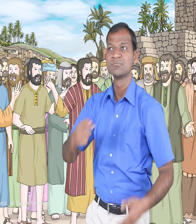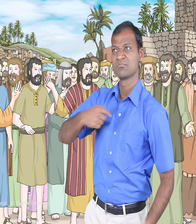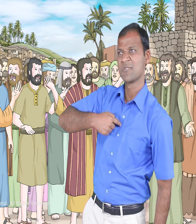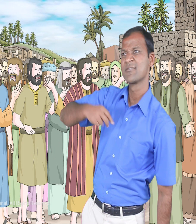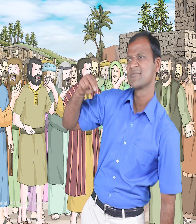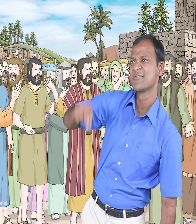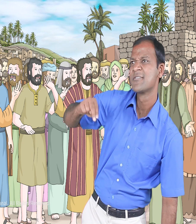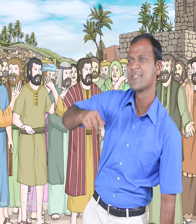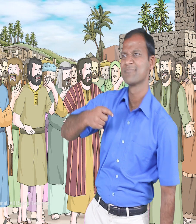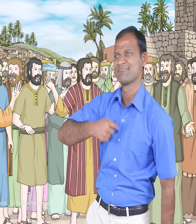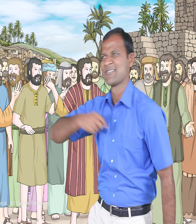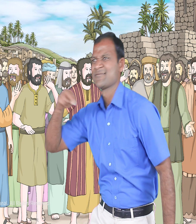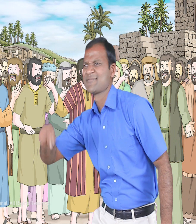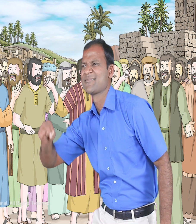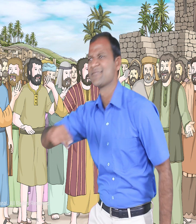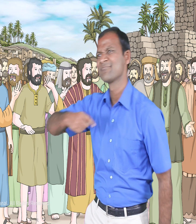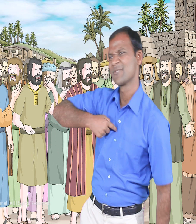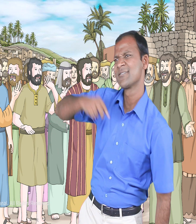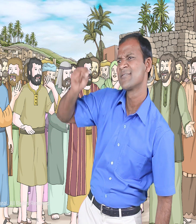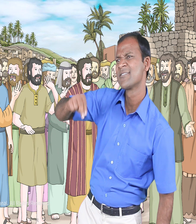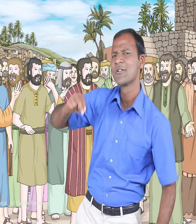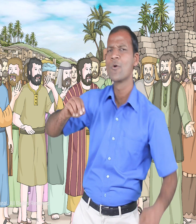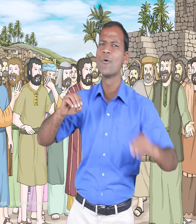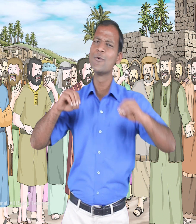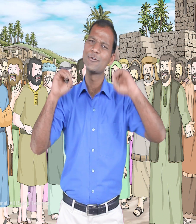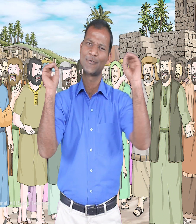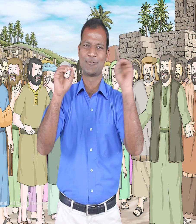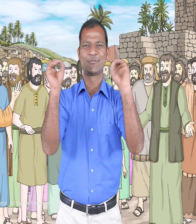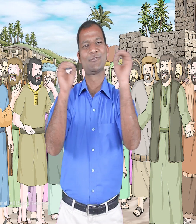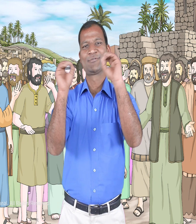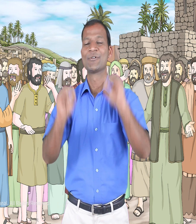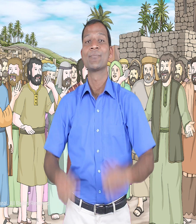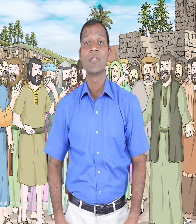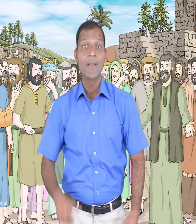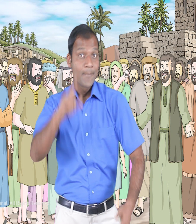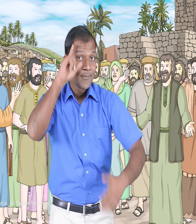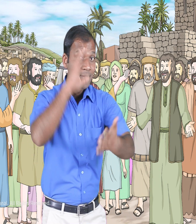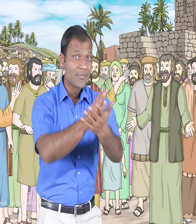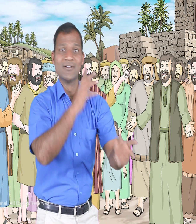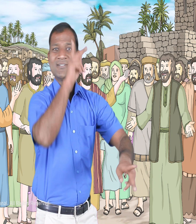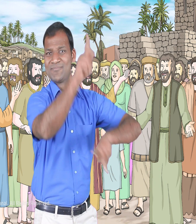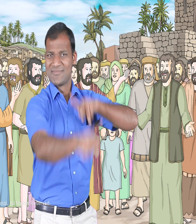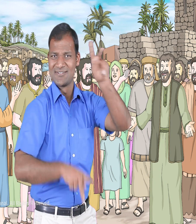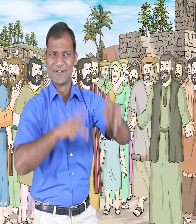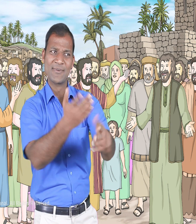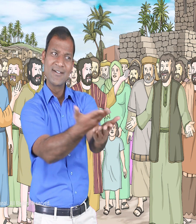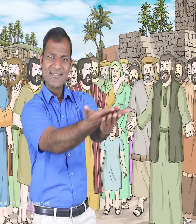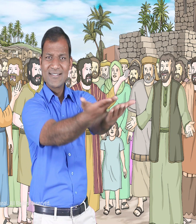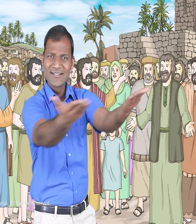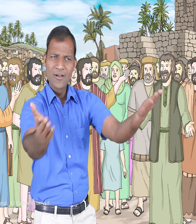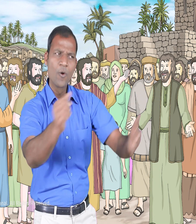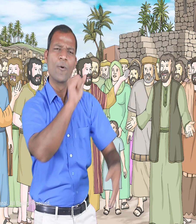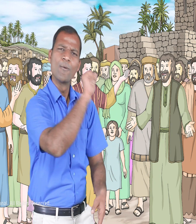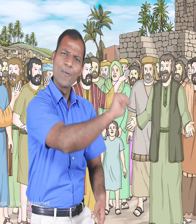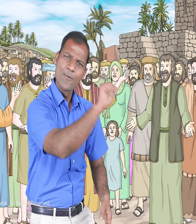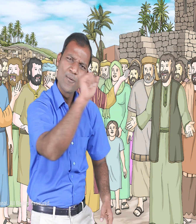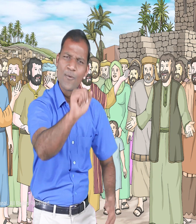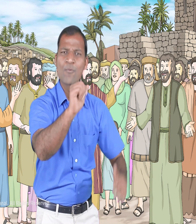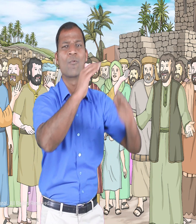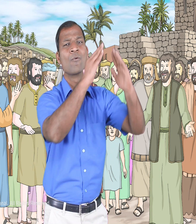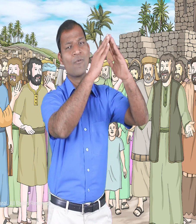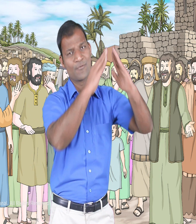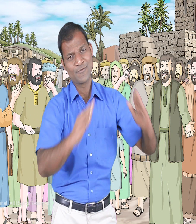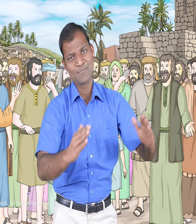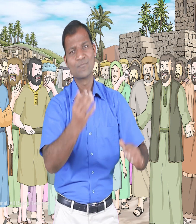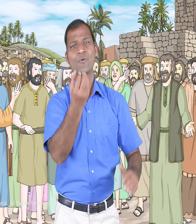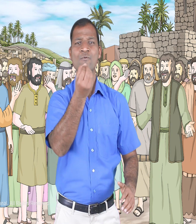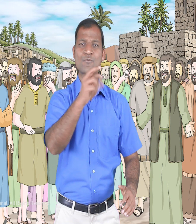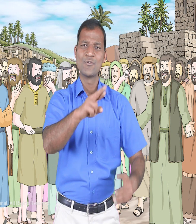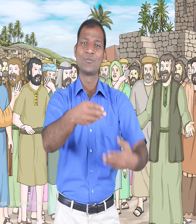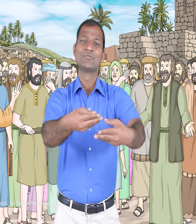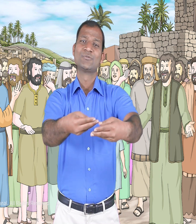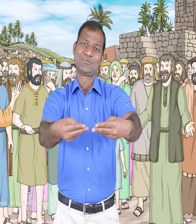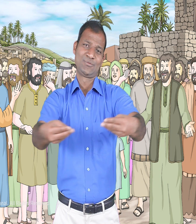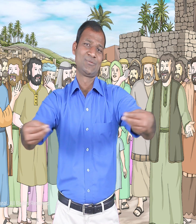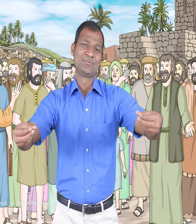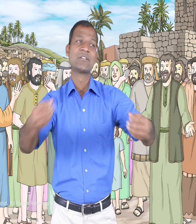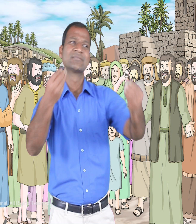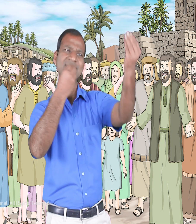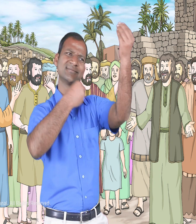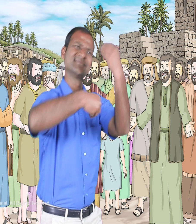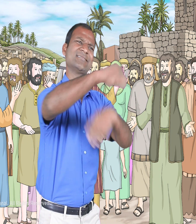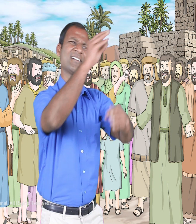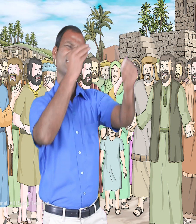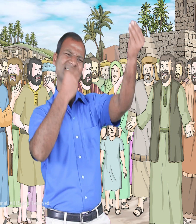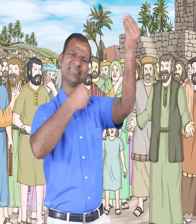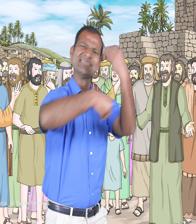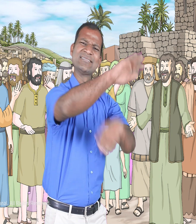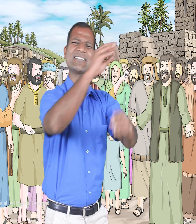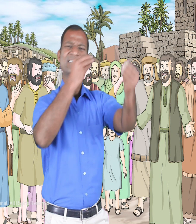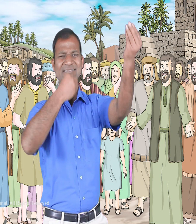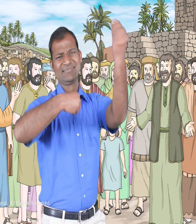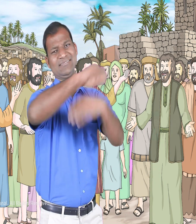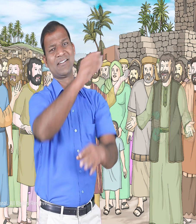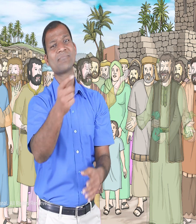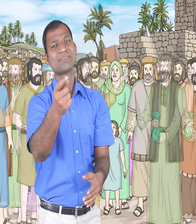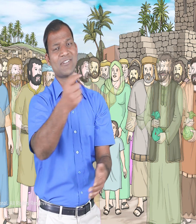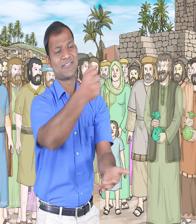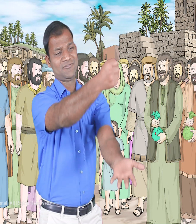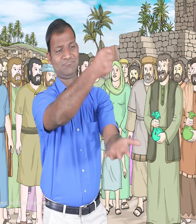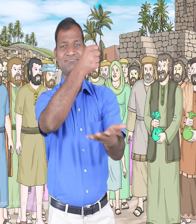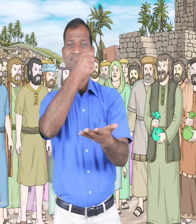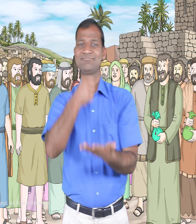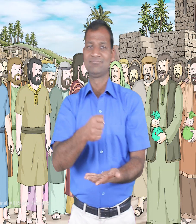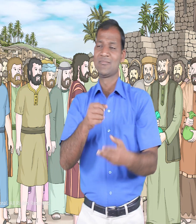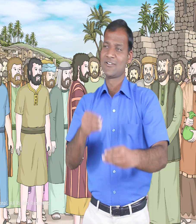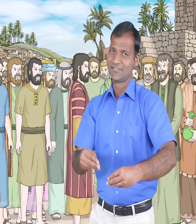And abundant grace was upon them all.